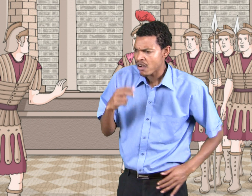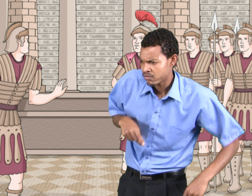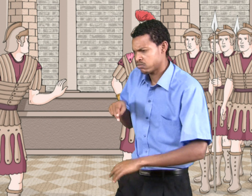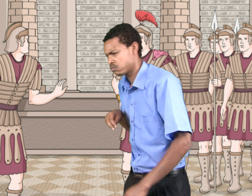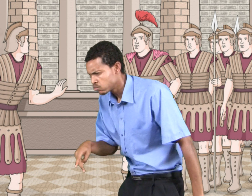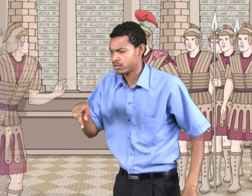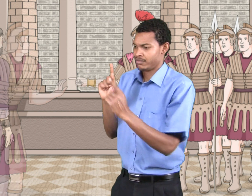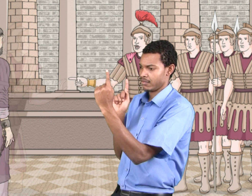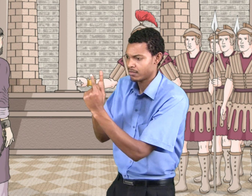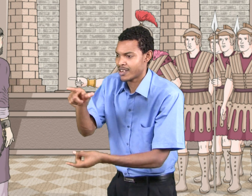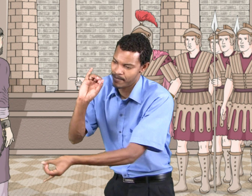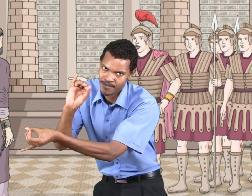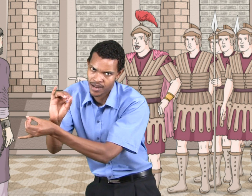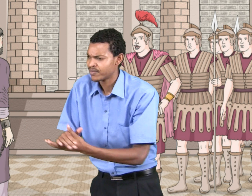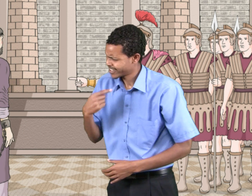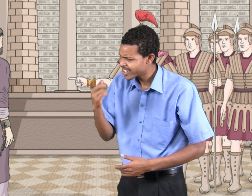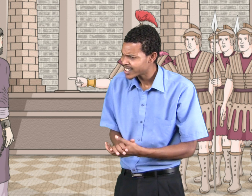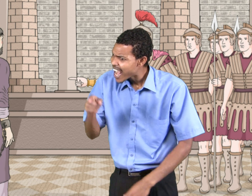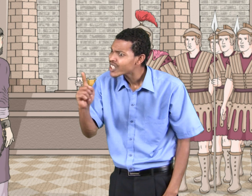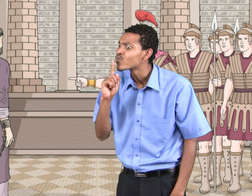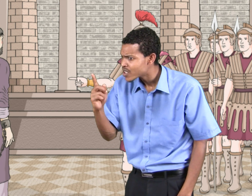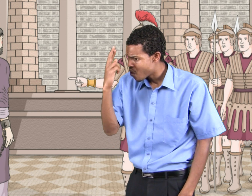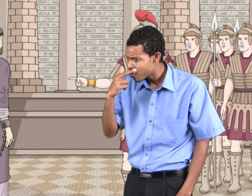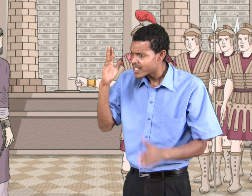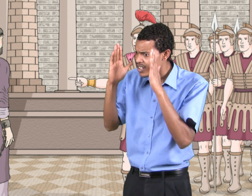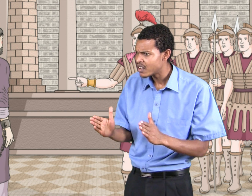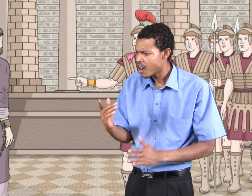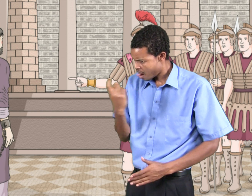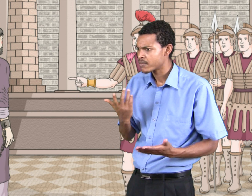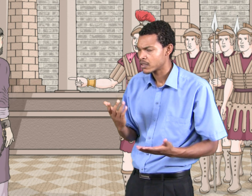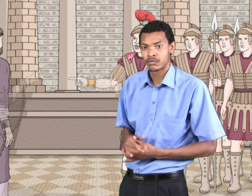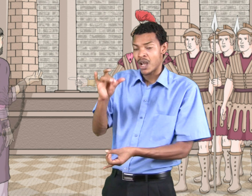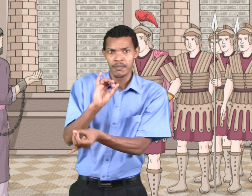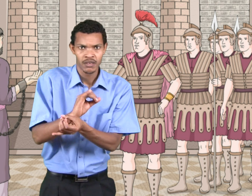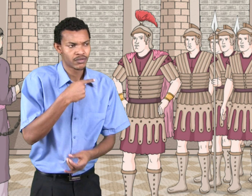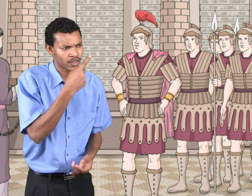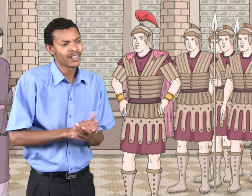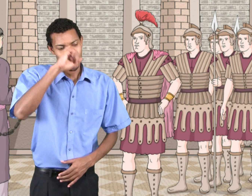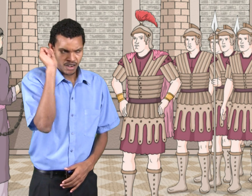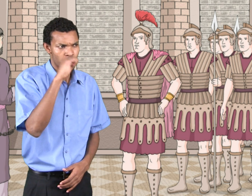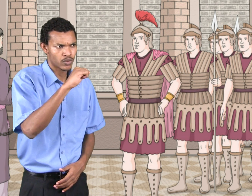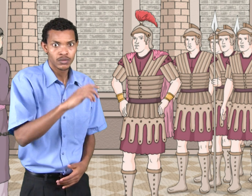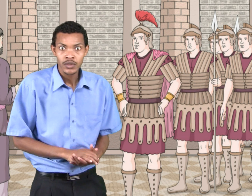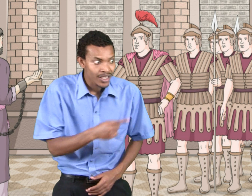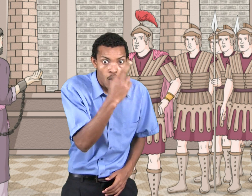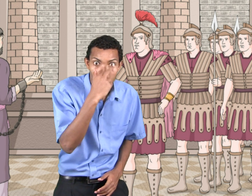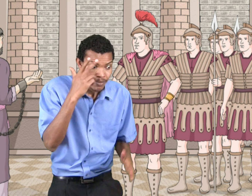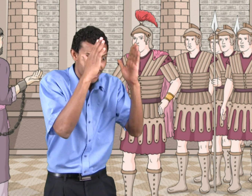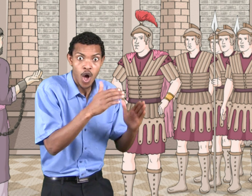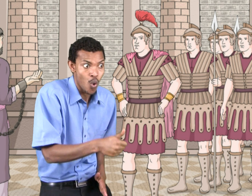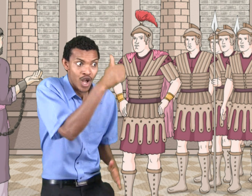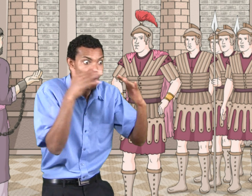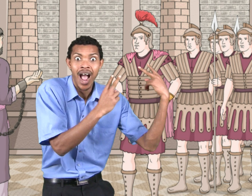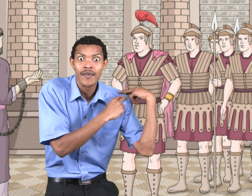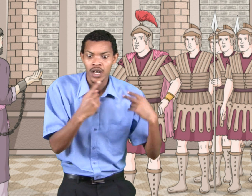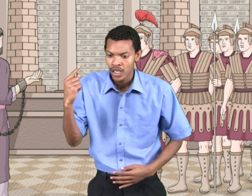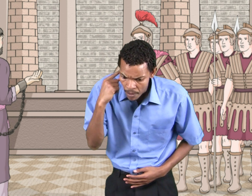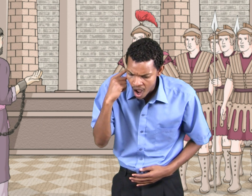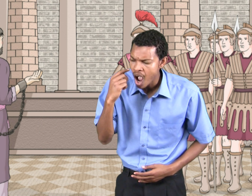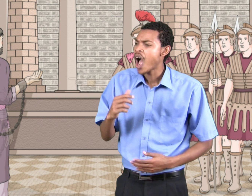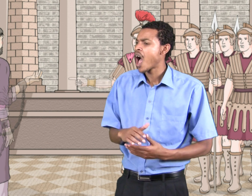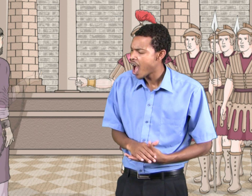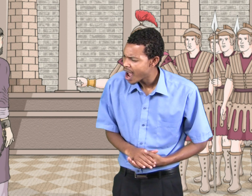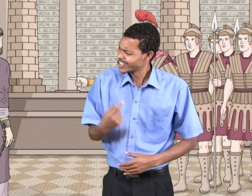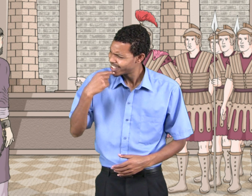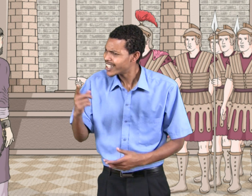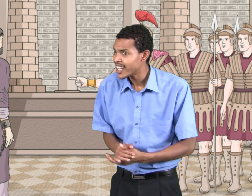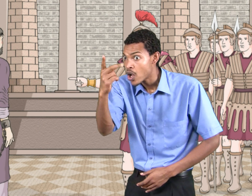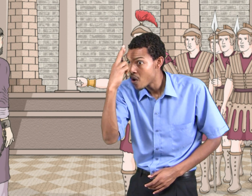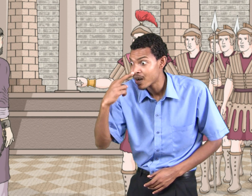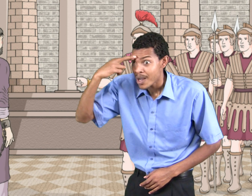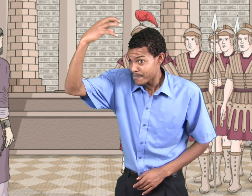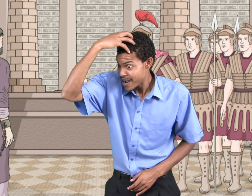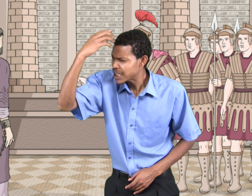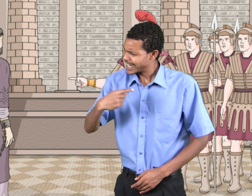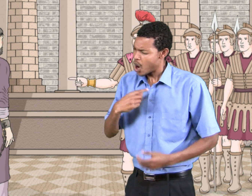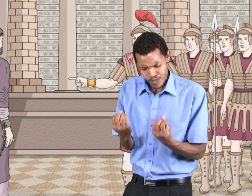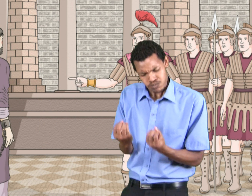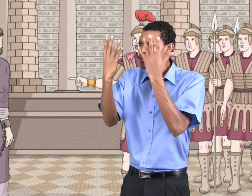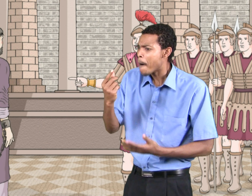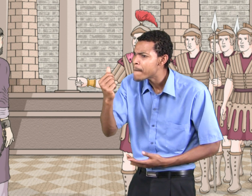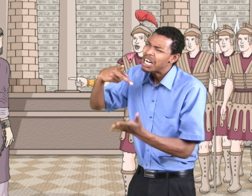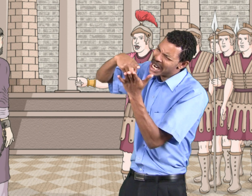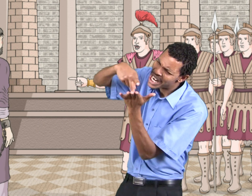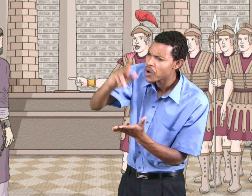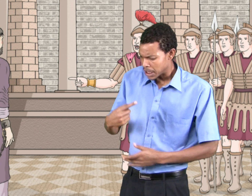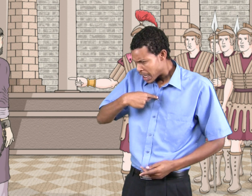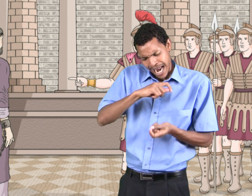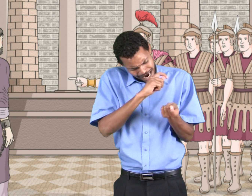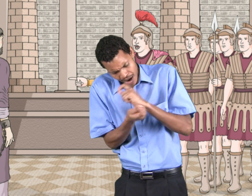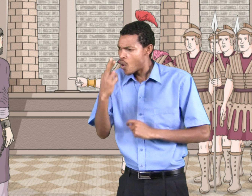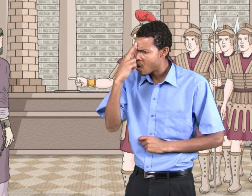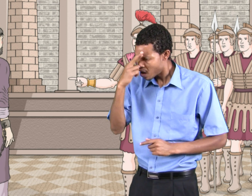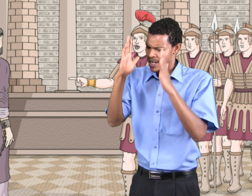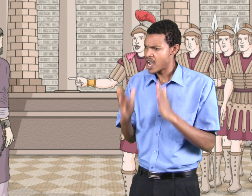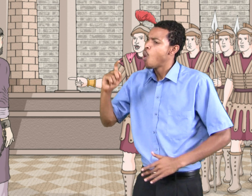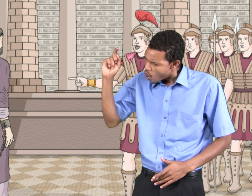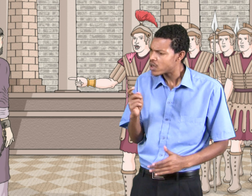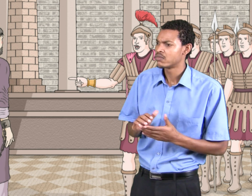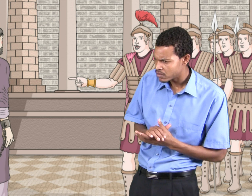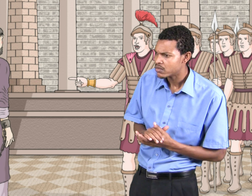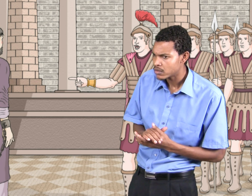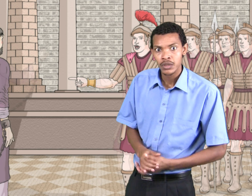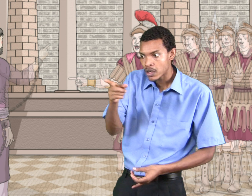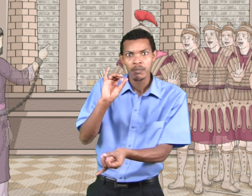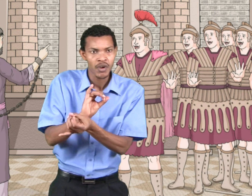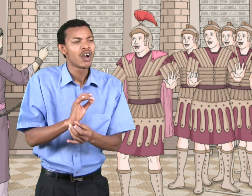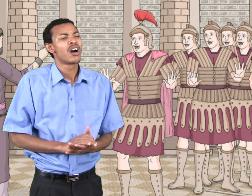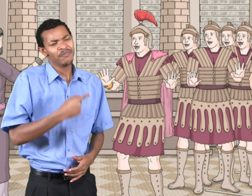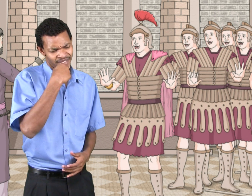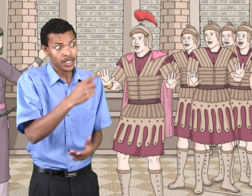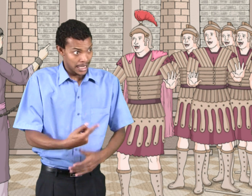The commander went to Paul and asked, “Tell me, are you a Roman citizen?” “Yes,” he answered. “I paid a high price for my citizenship,” said the commander. “But I was born a citizen,” Paul replied.